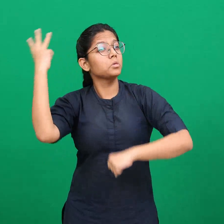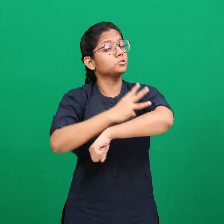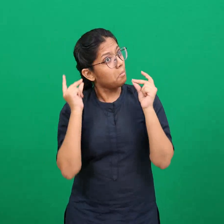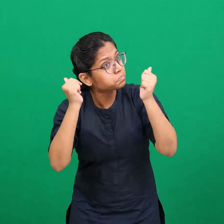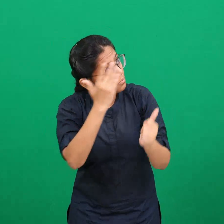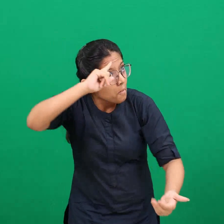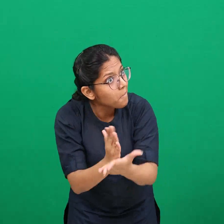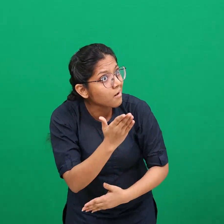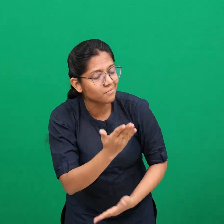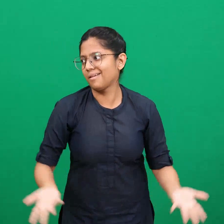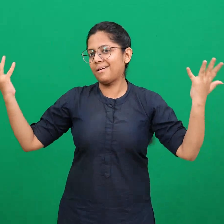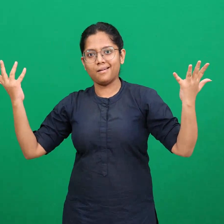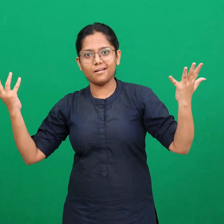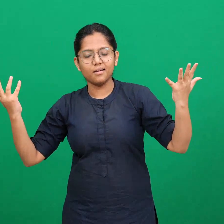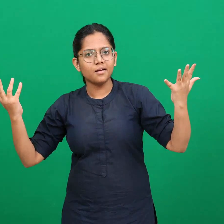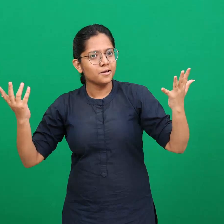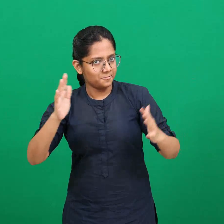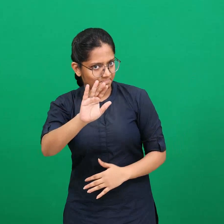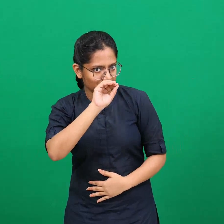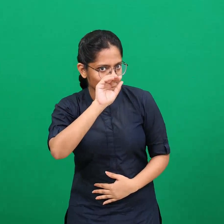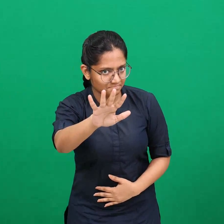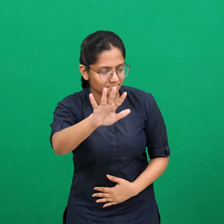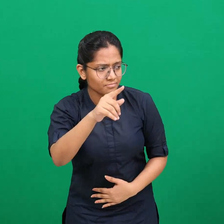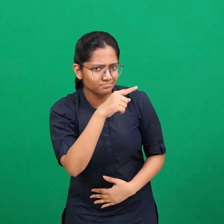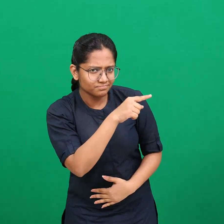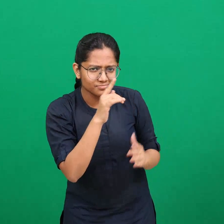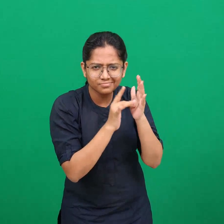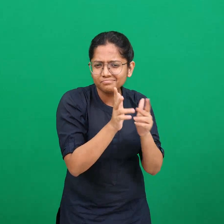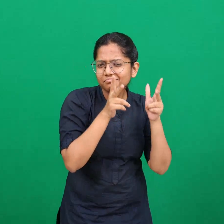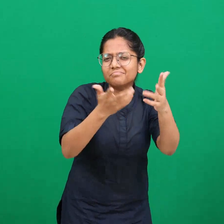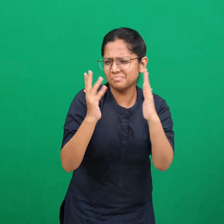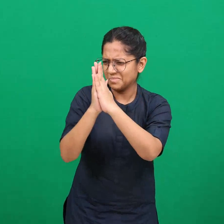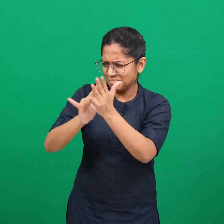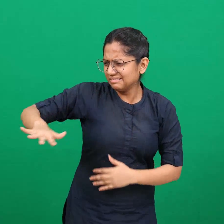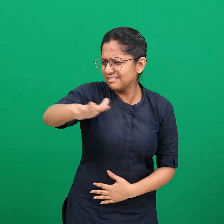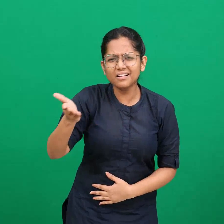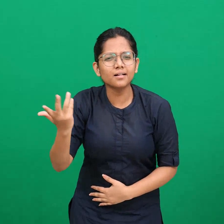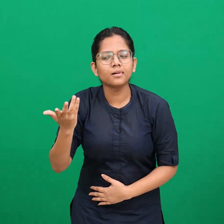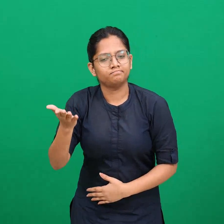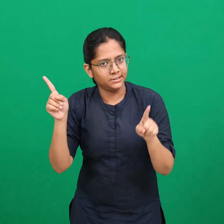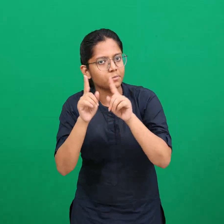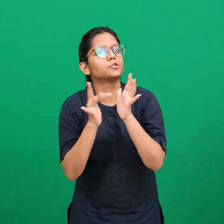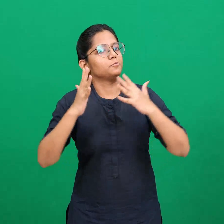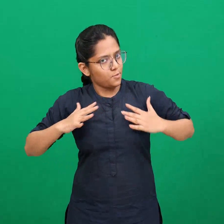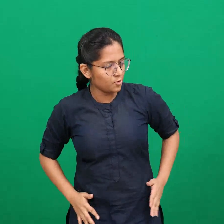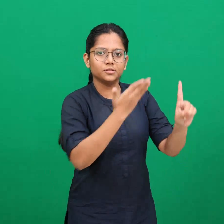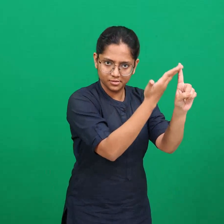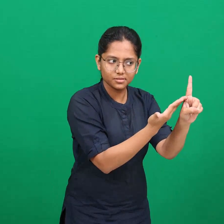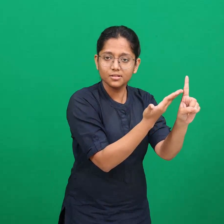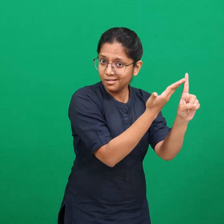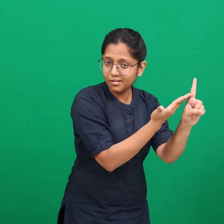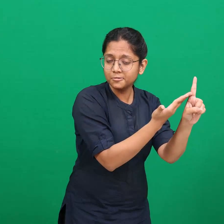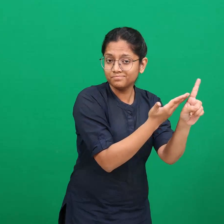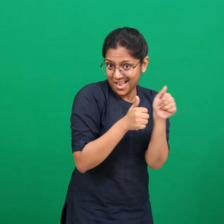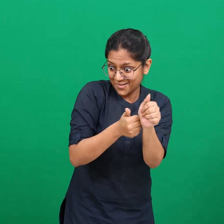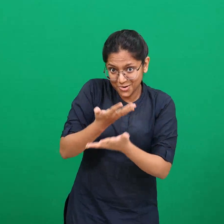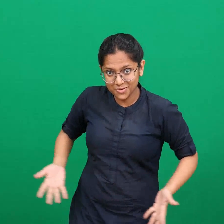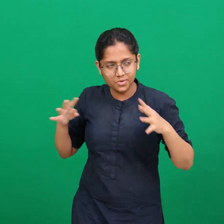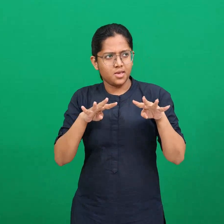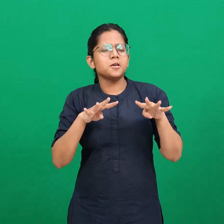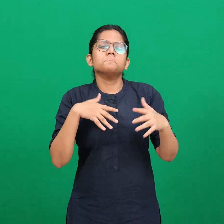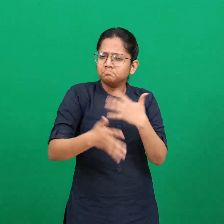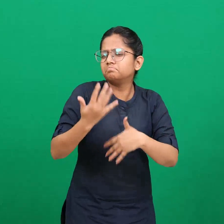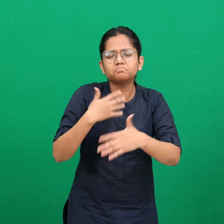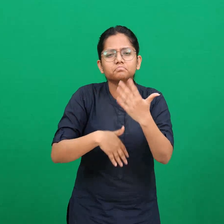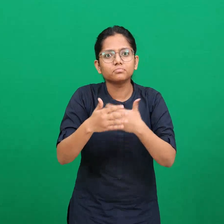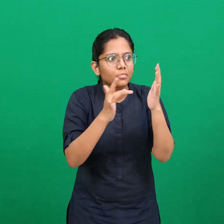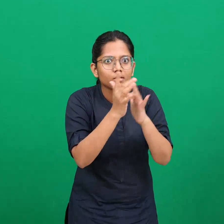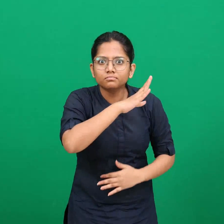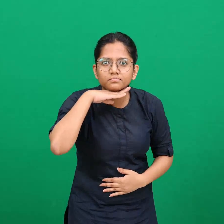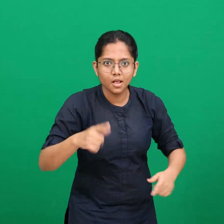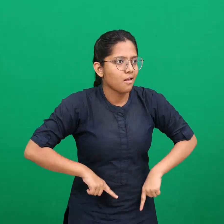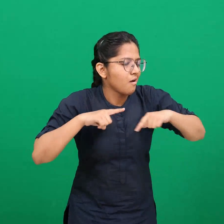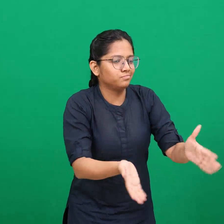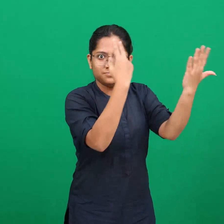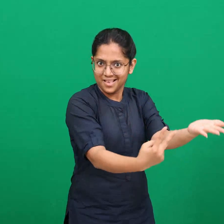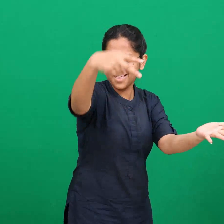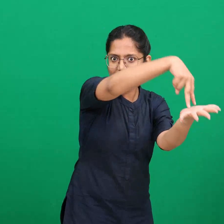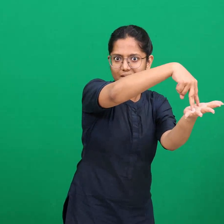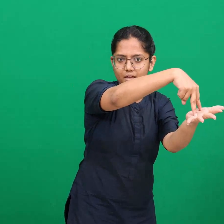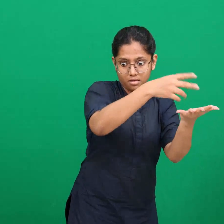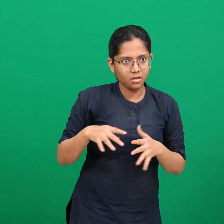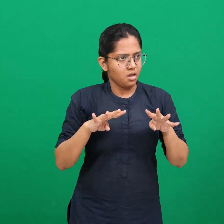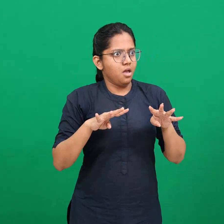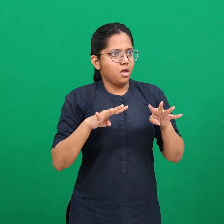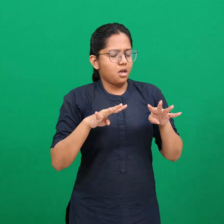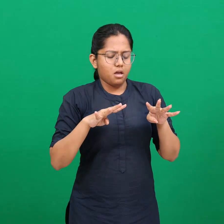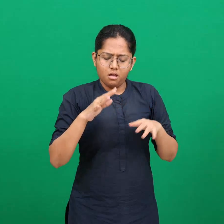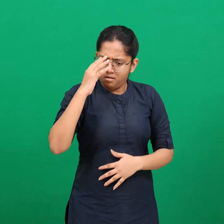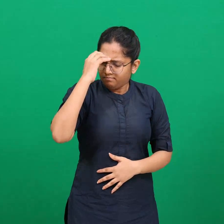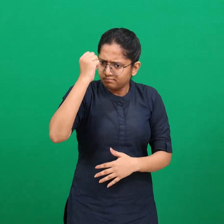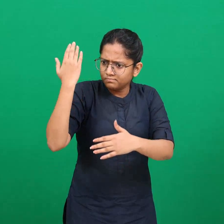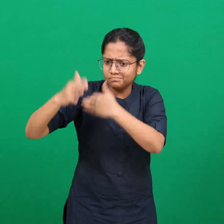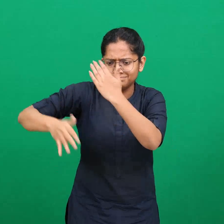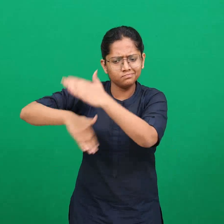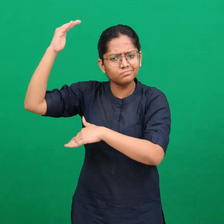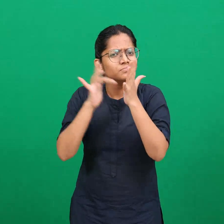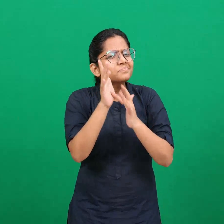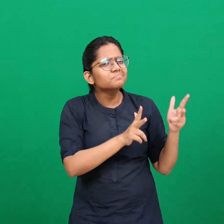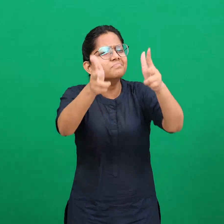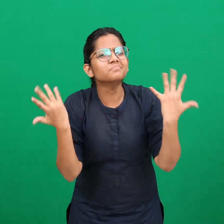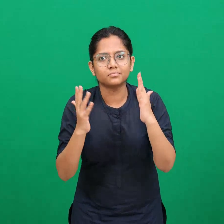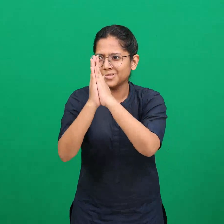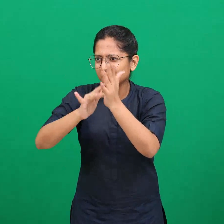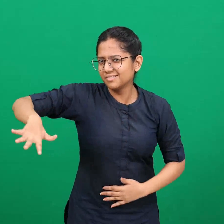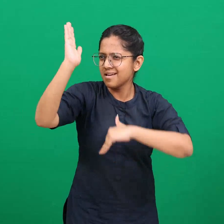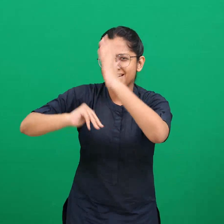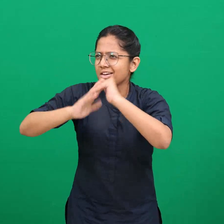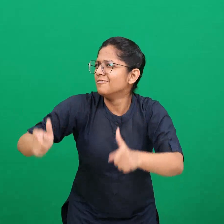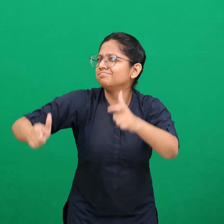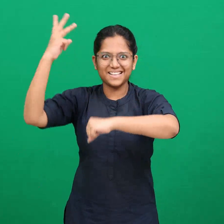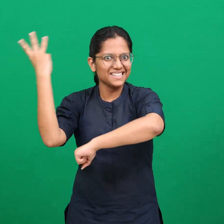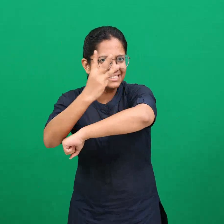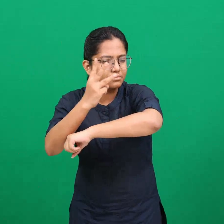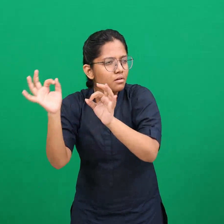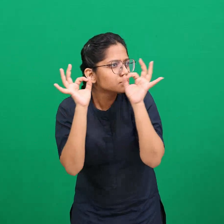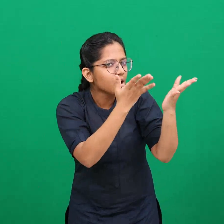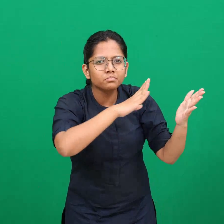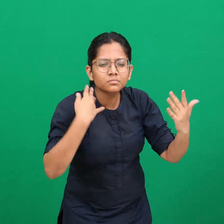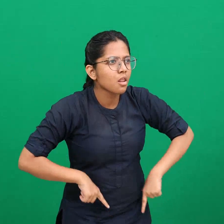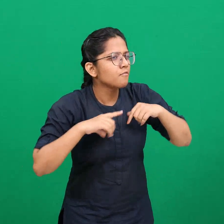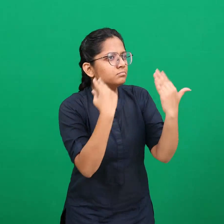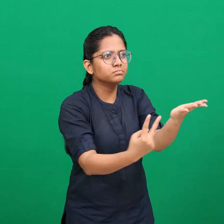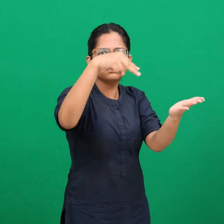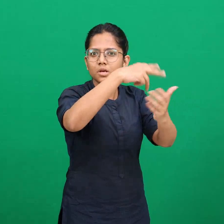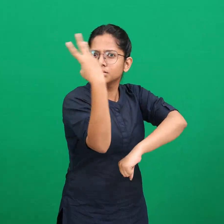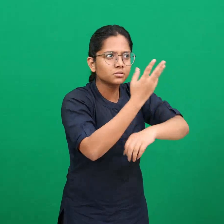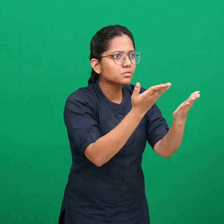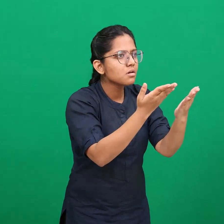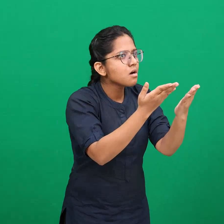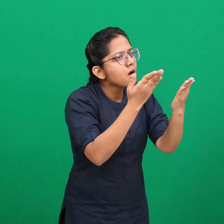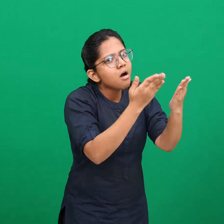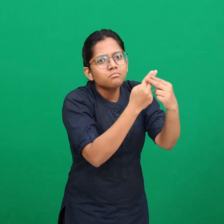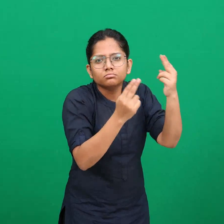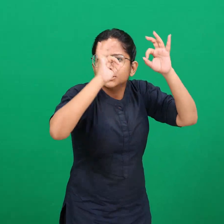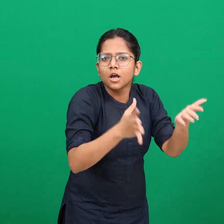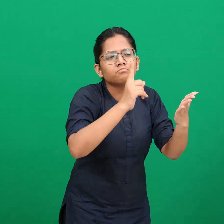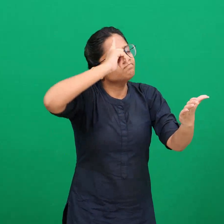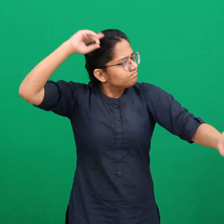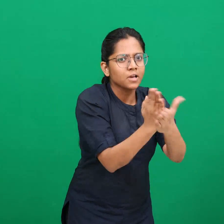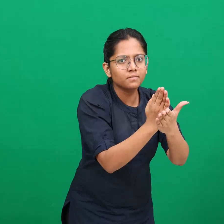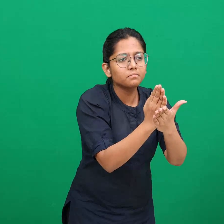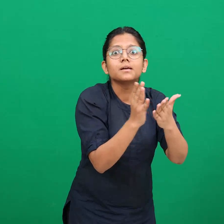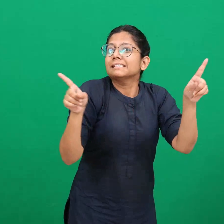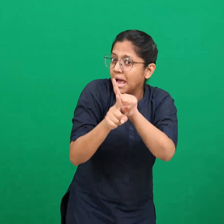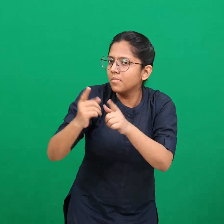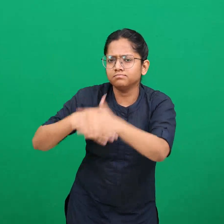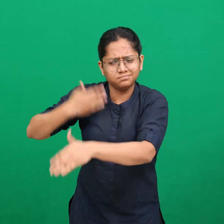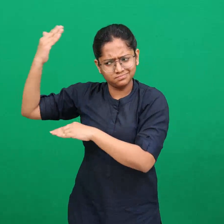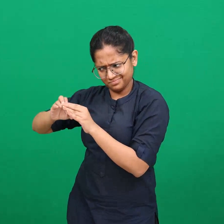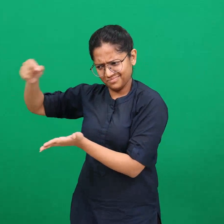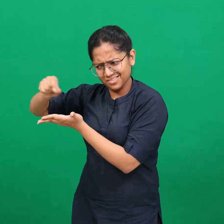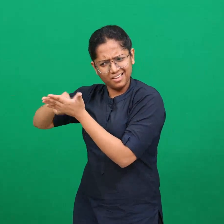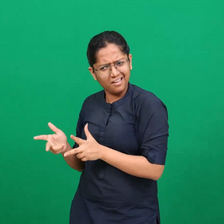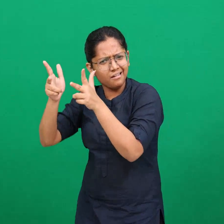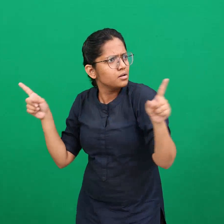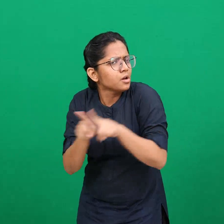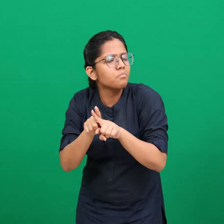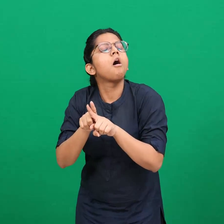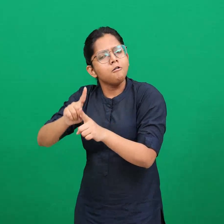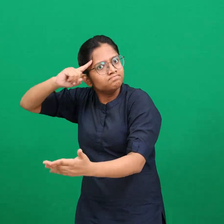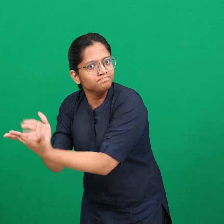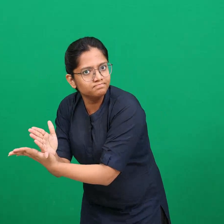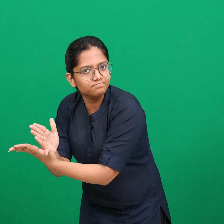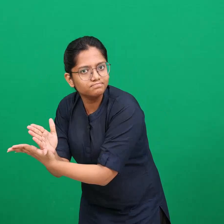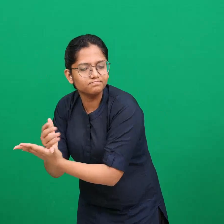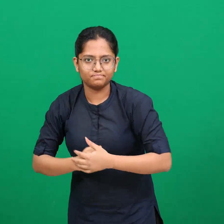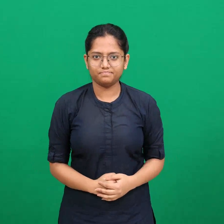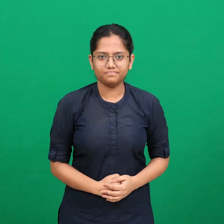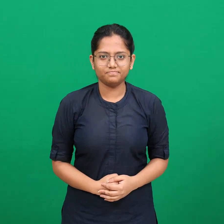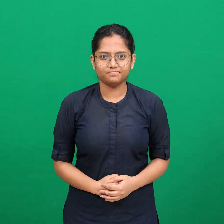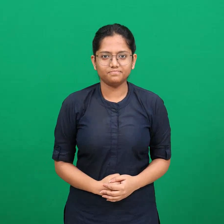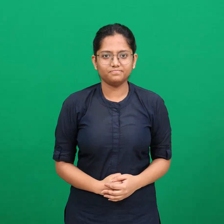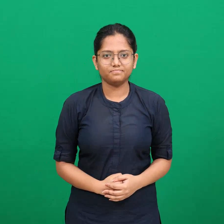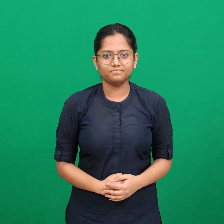But Jesus was speaking about the temple of His body. After He was raised from the dead, His disciples remembered that He had said this. Then they believed the Scripture and the word that Jesus had spoken.